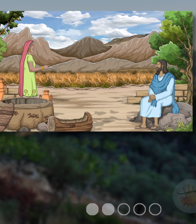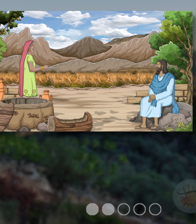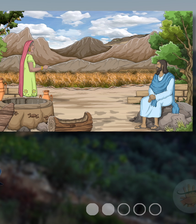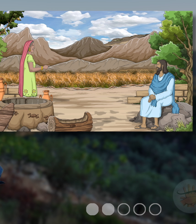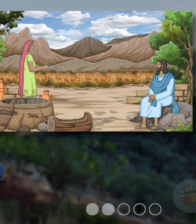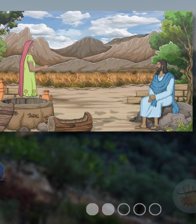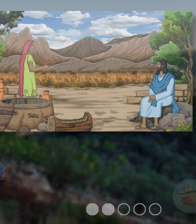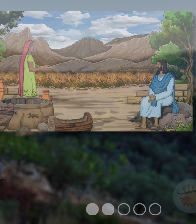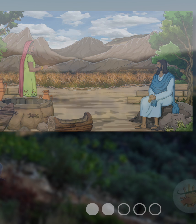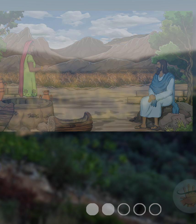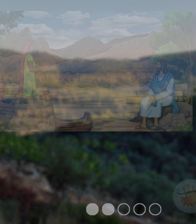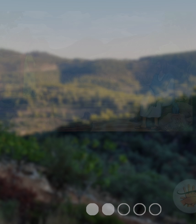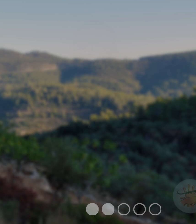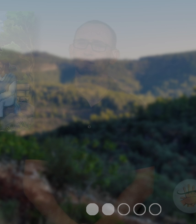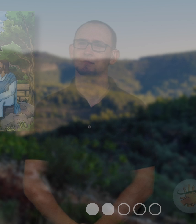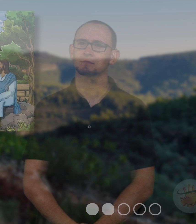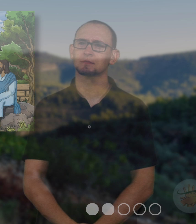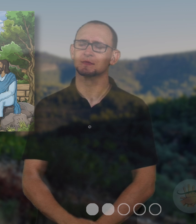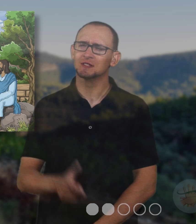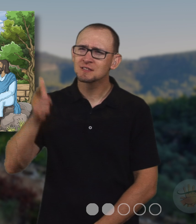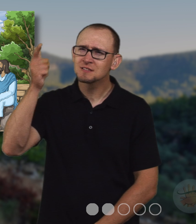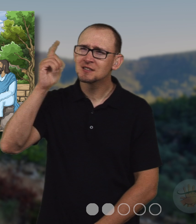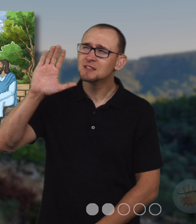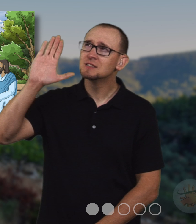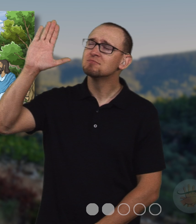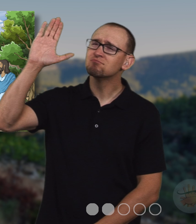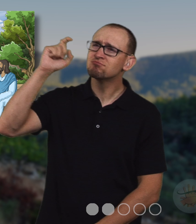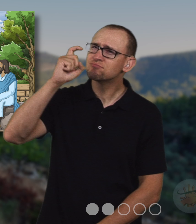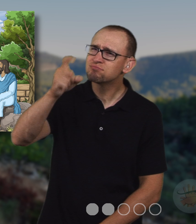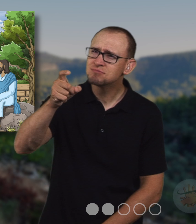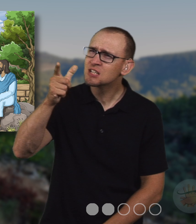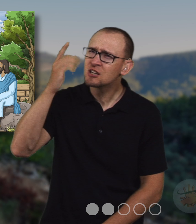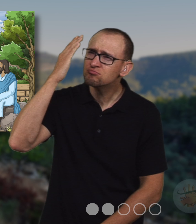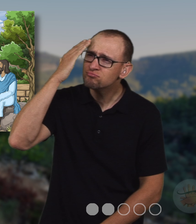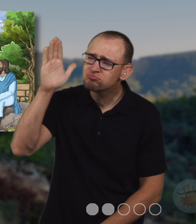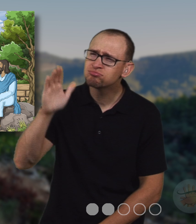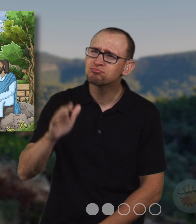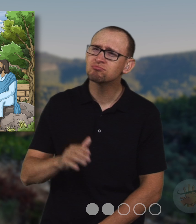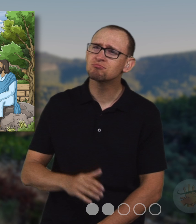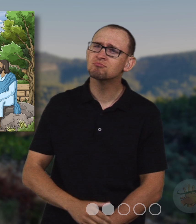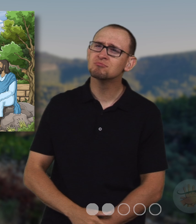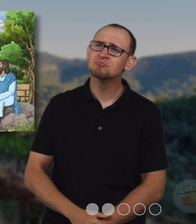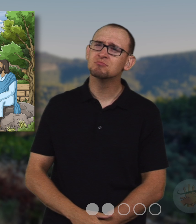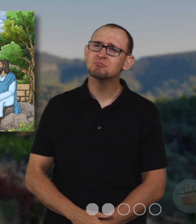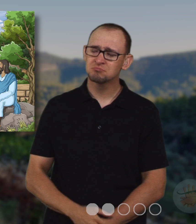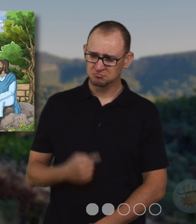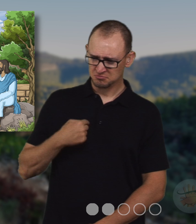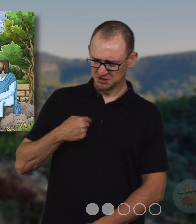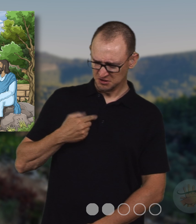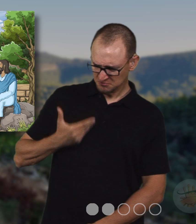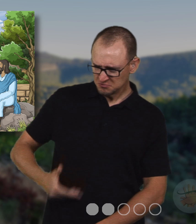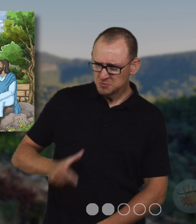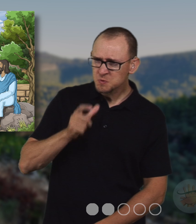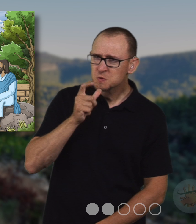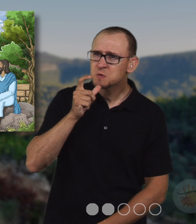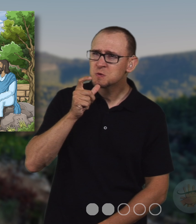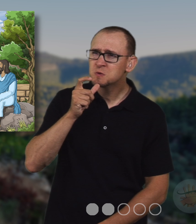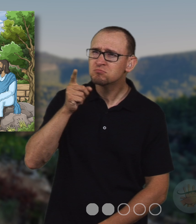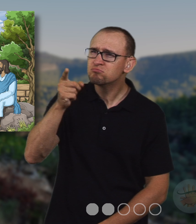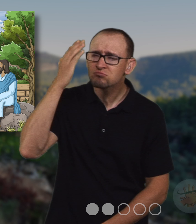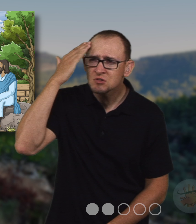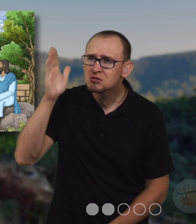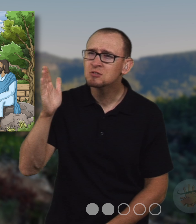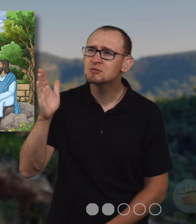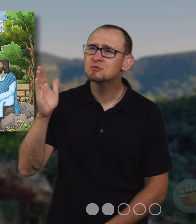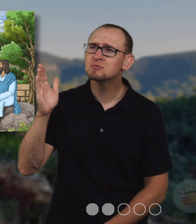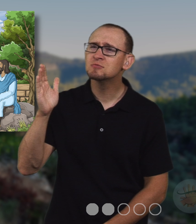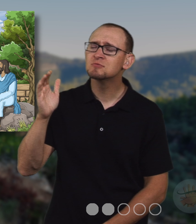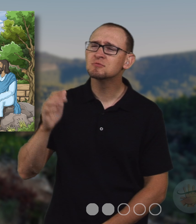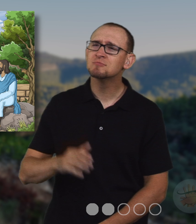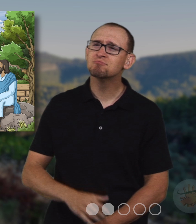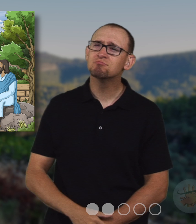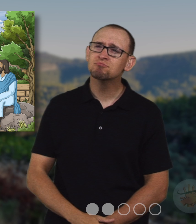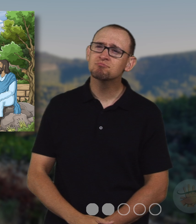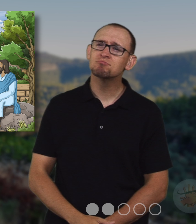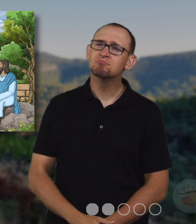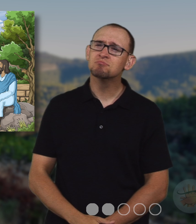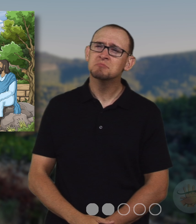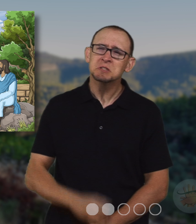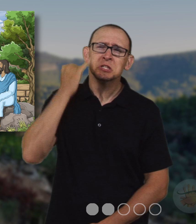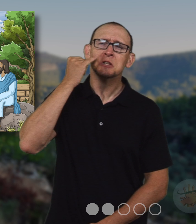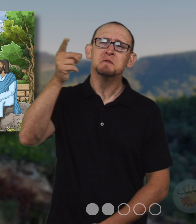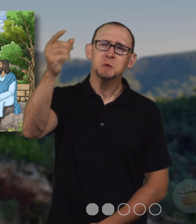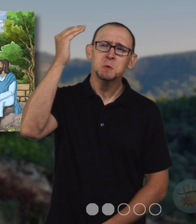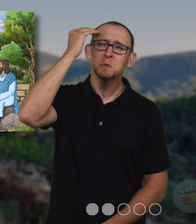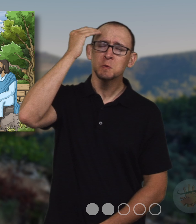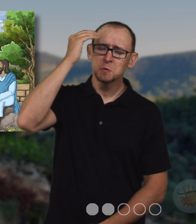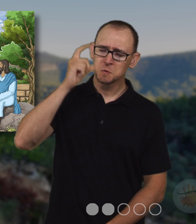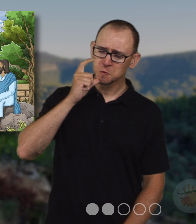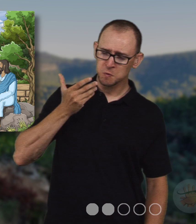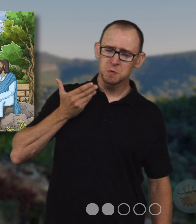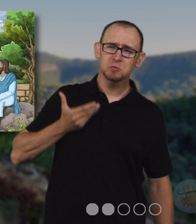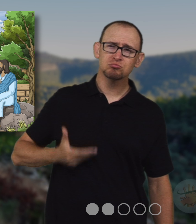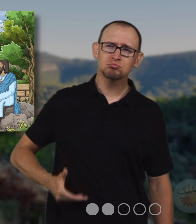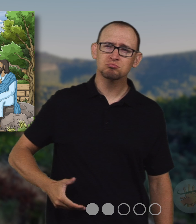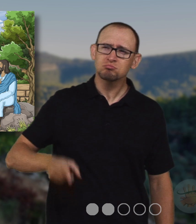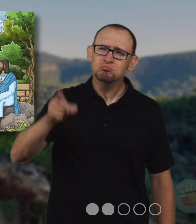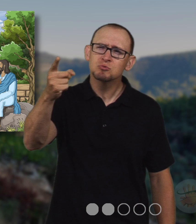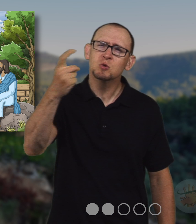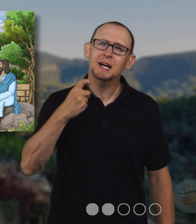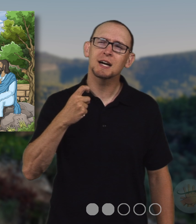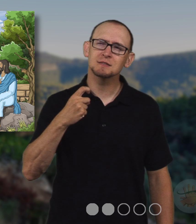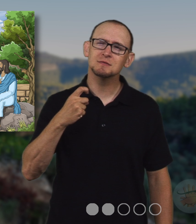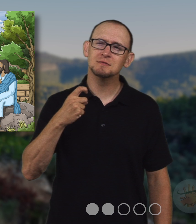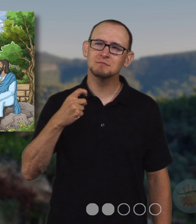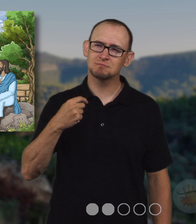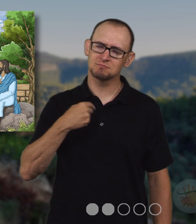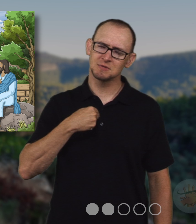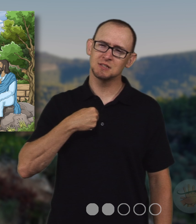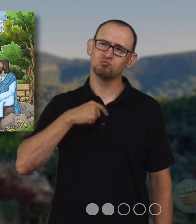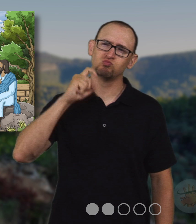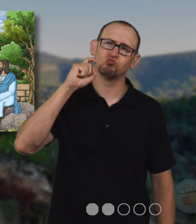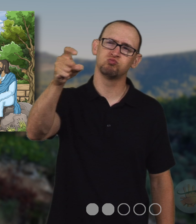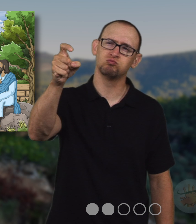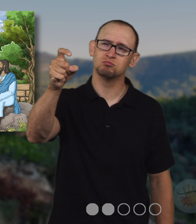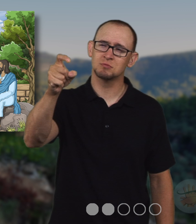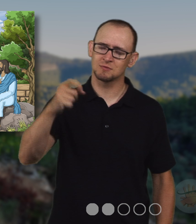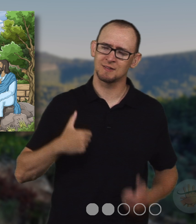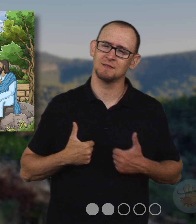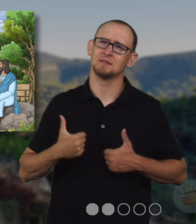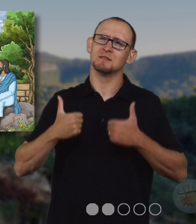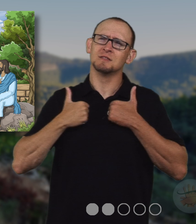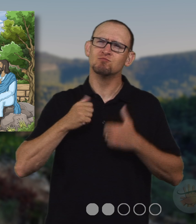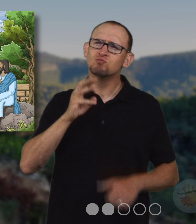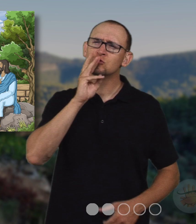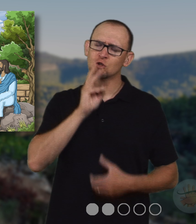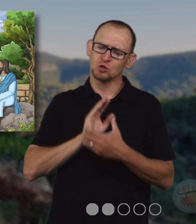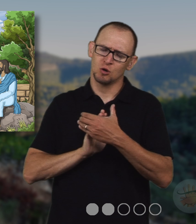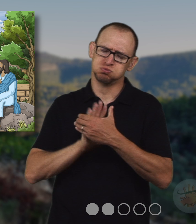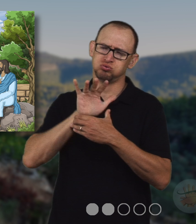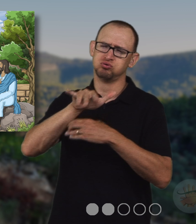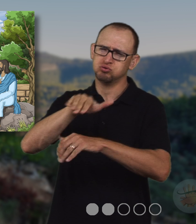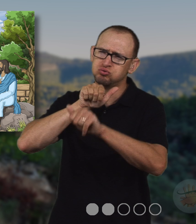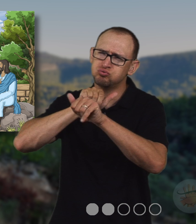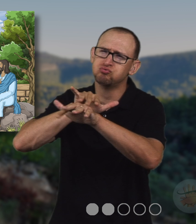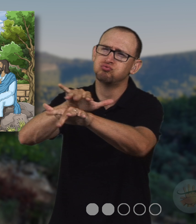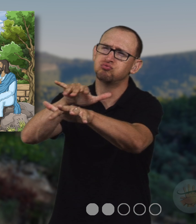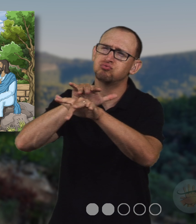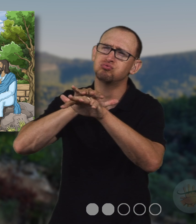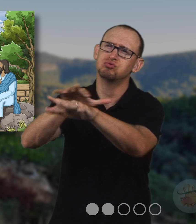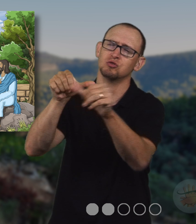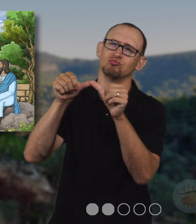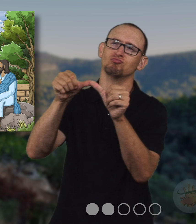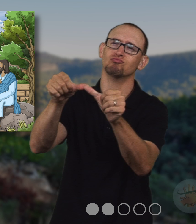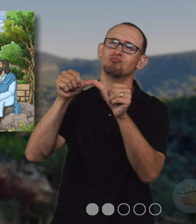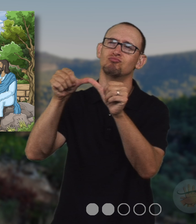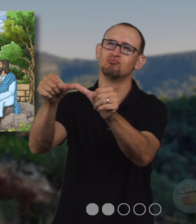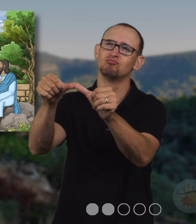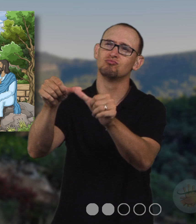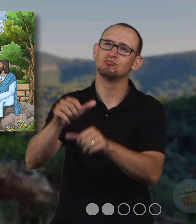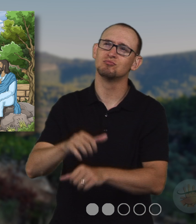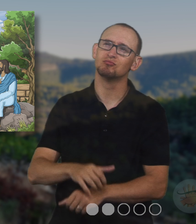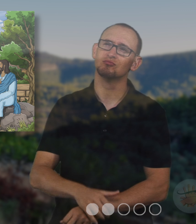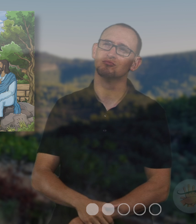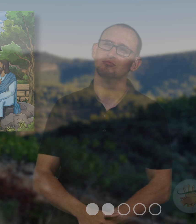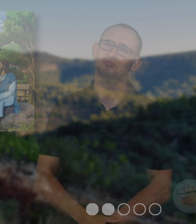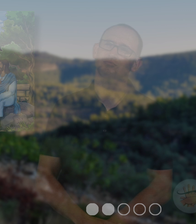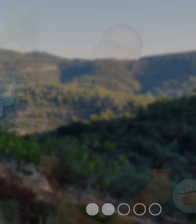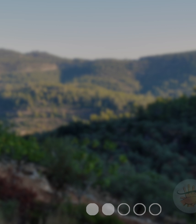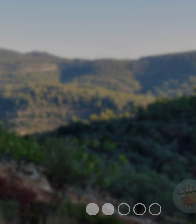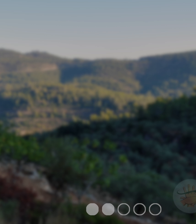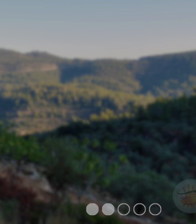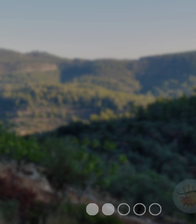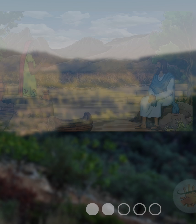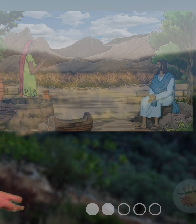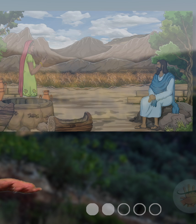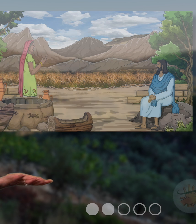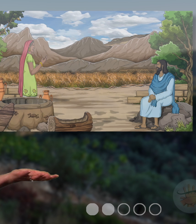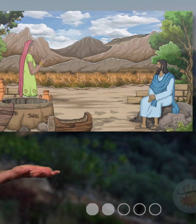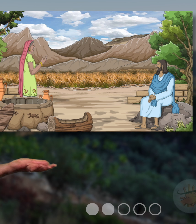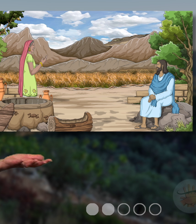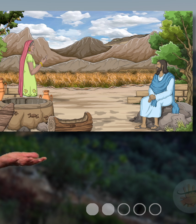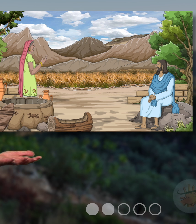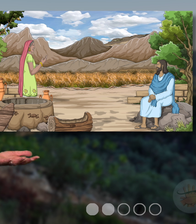Jesus answered, “If you knew the gift of God and who is asking you for a drink, you would have asked Him, and He would have given you living water.”